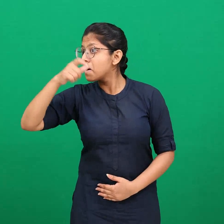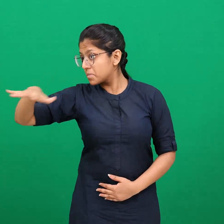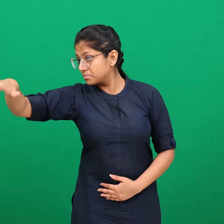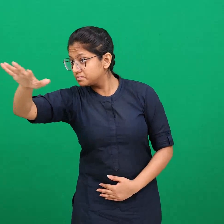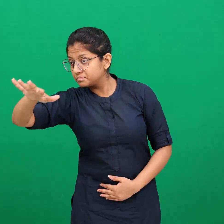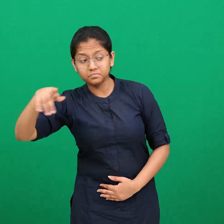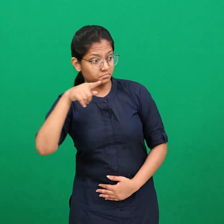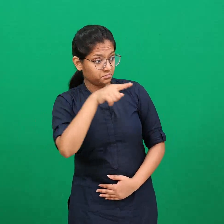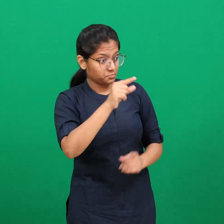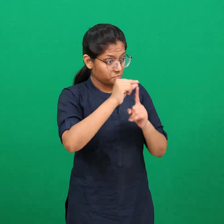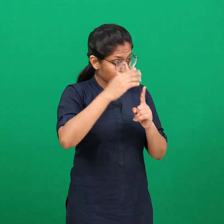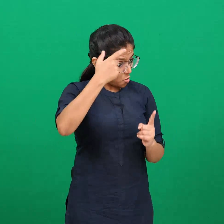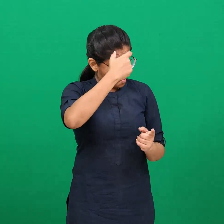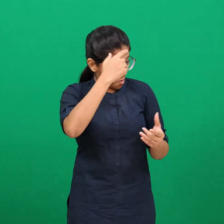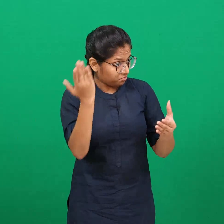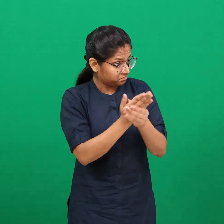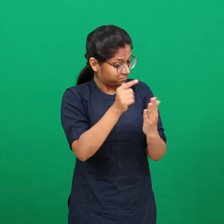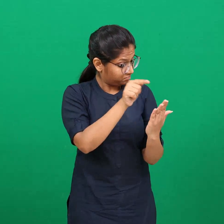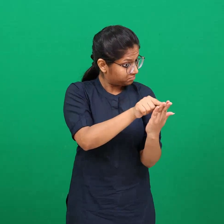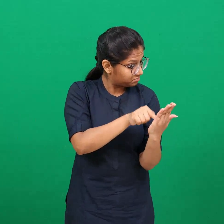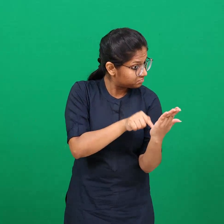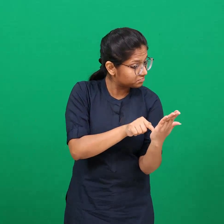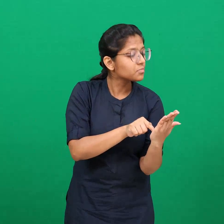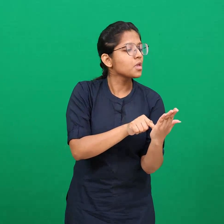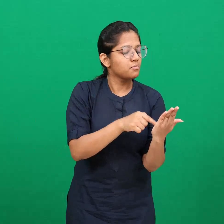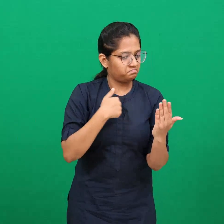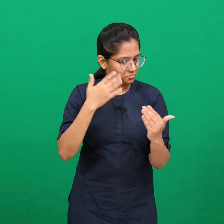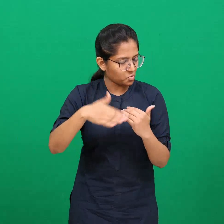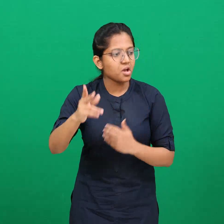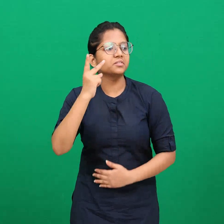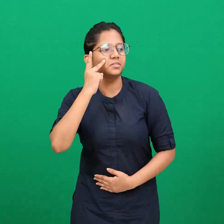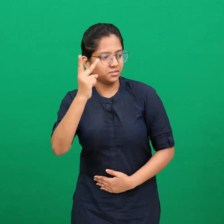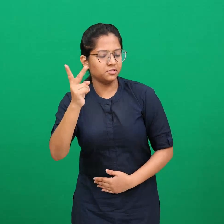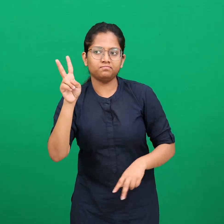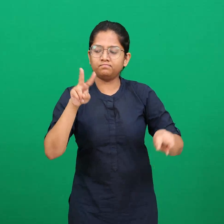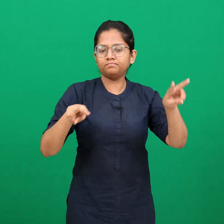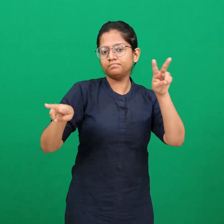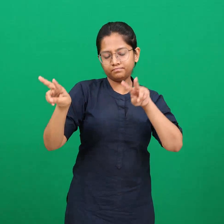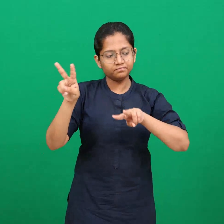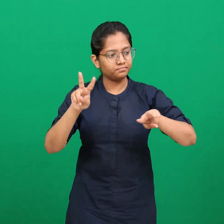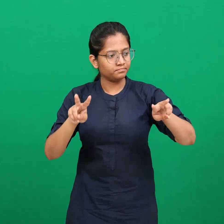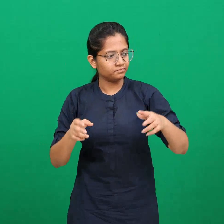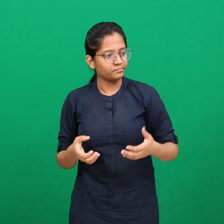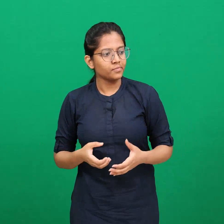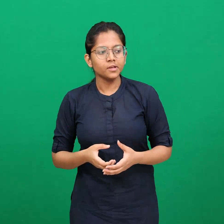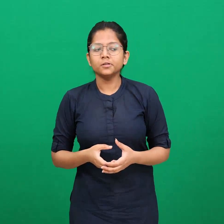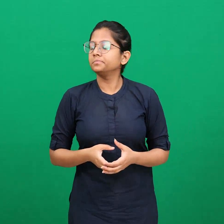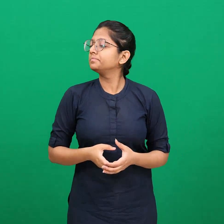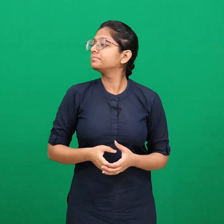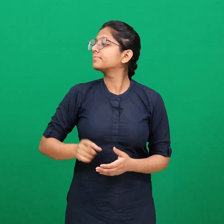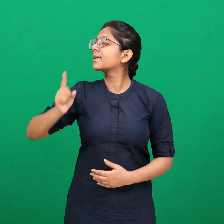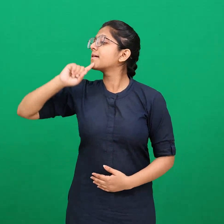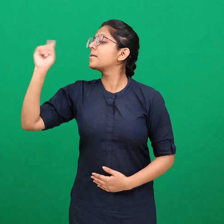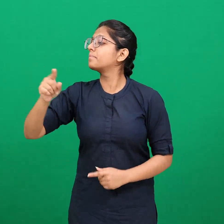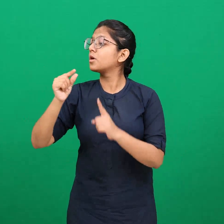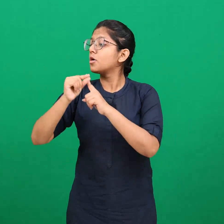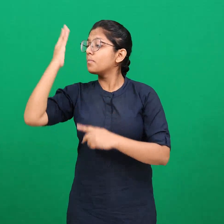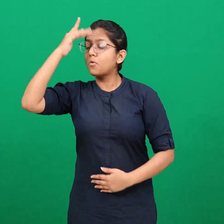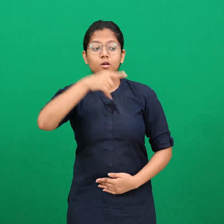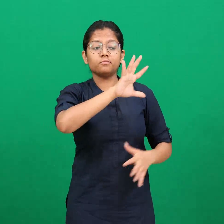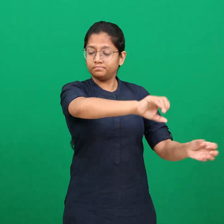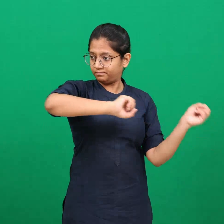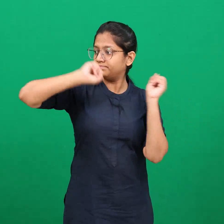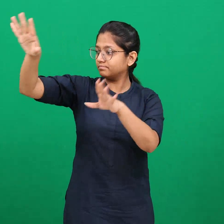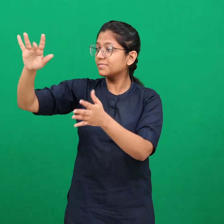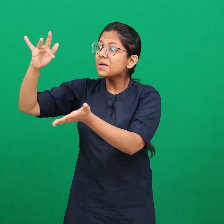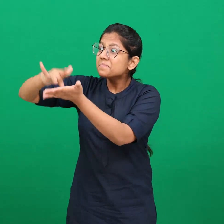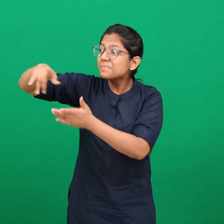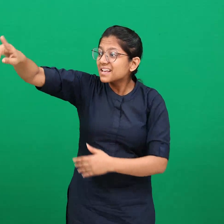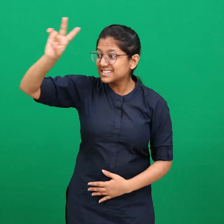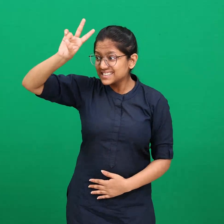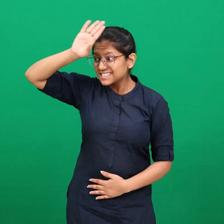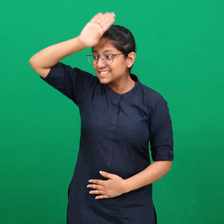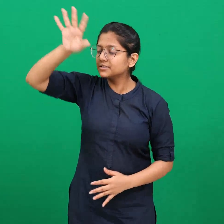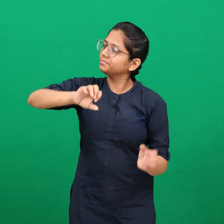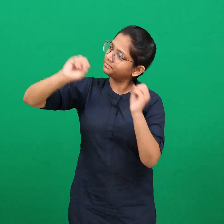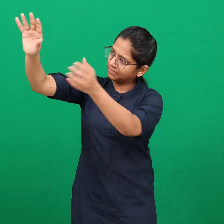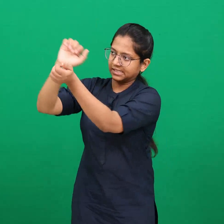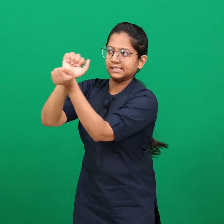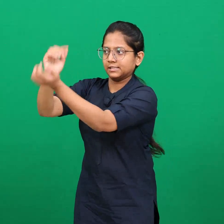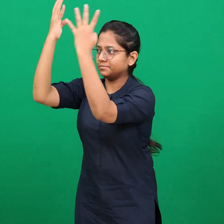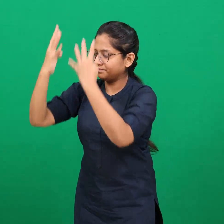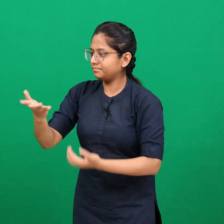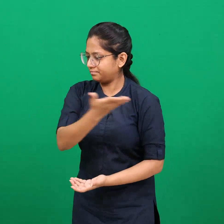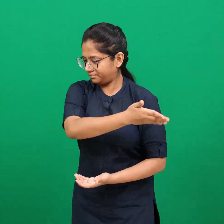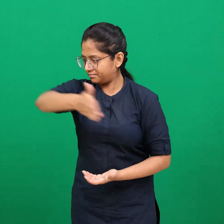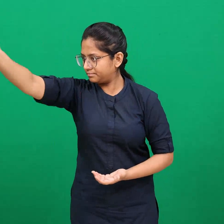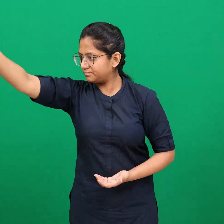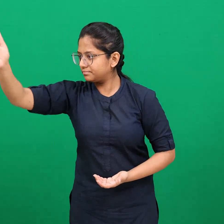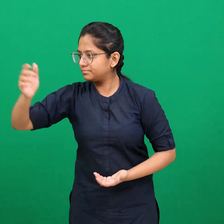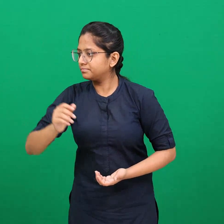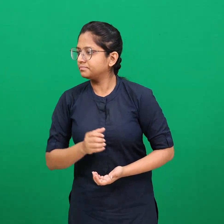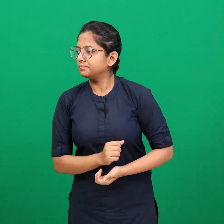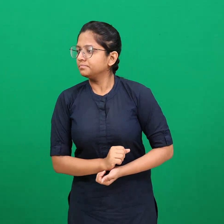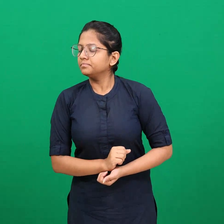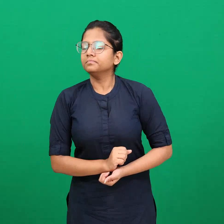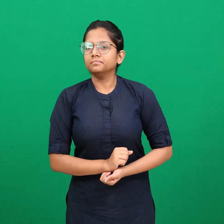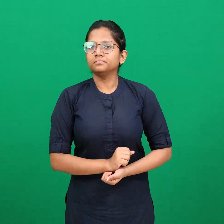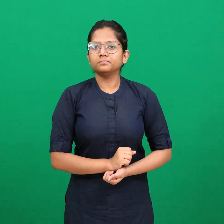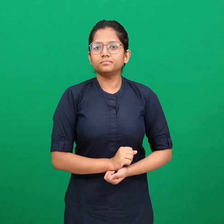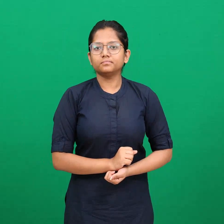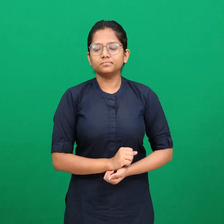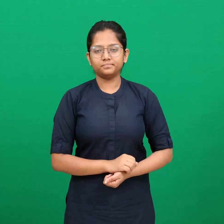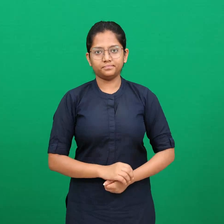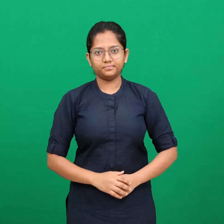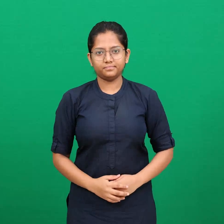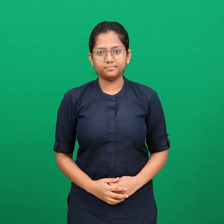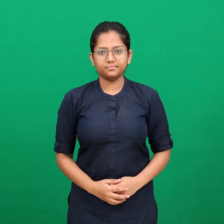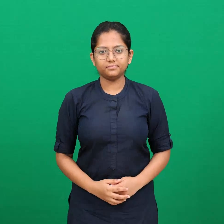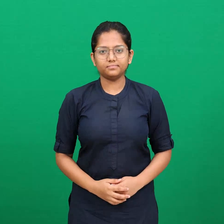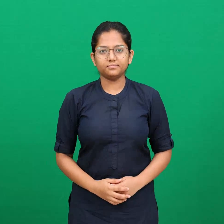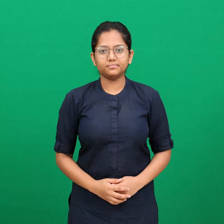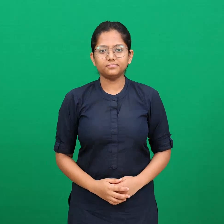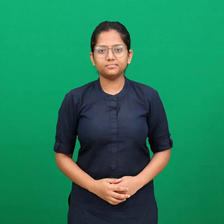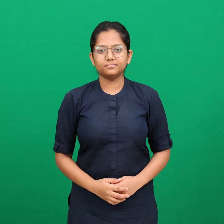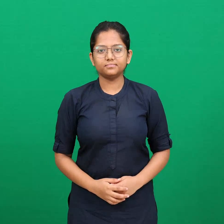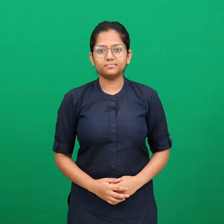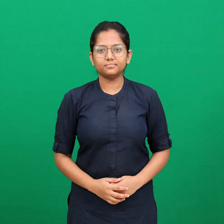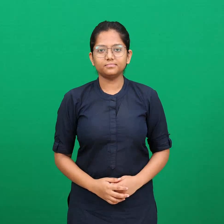Then he ordered that Paul be kept under guard in Herod's Praetorium.